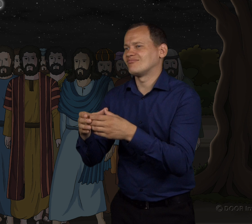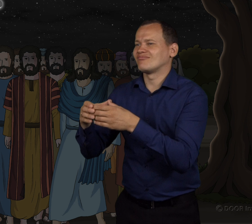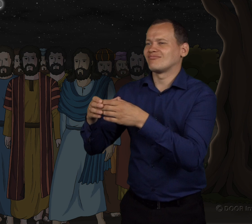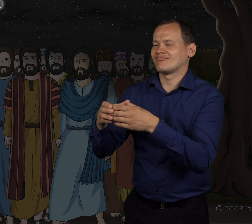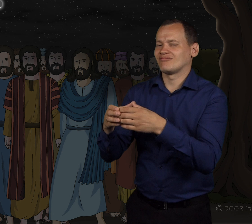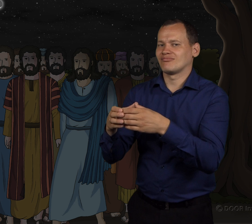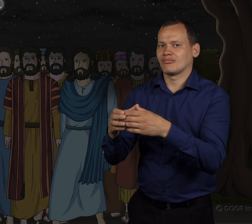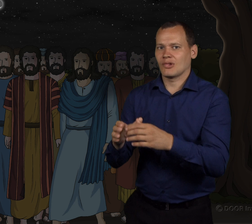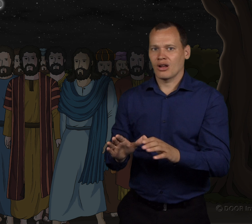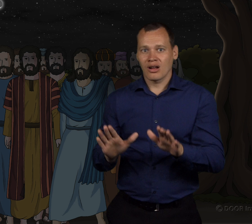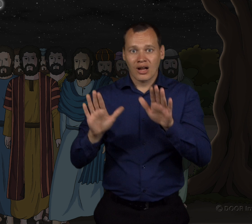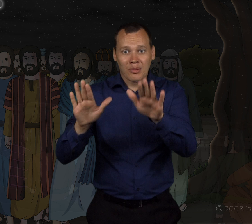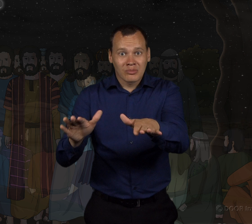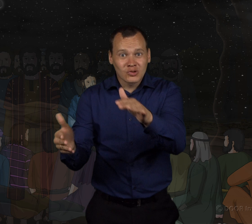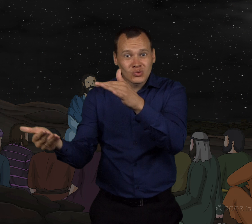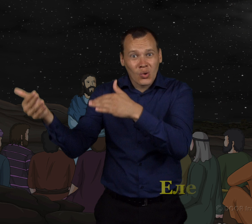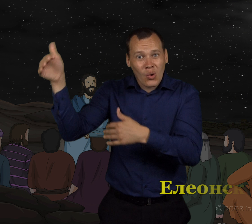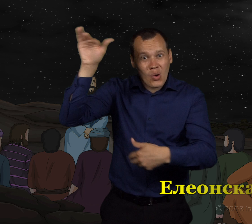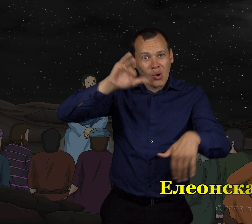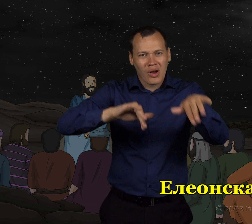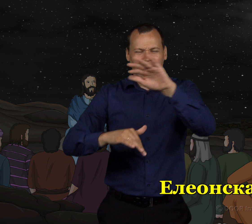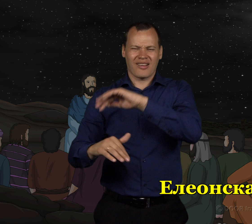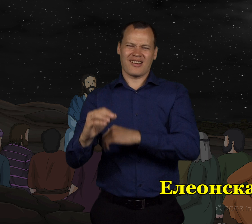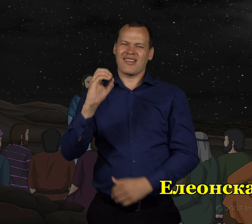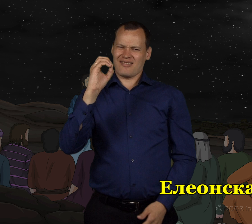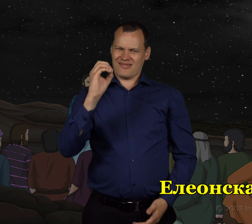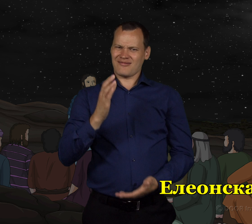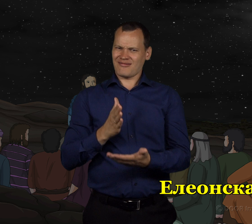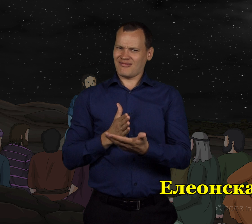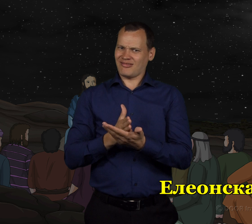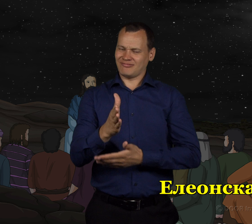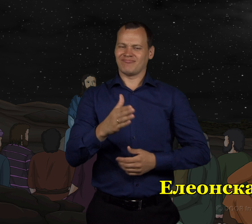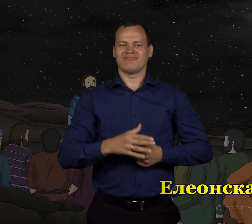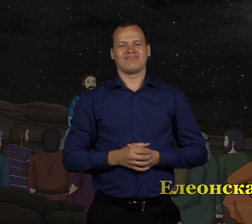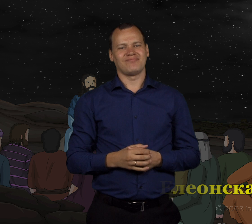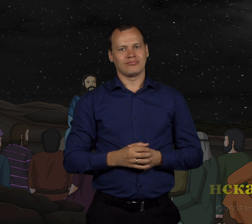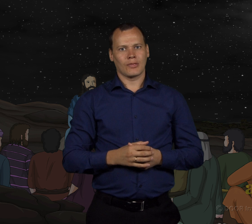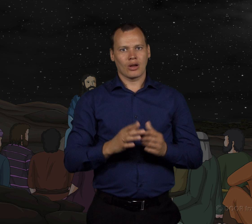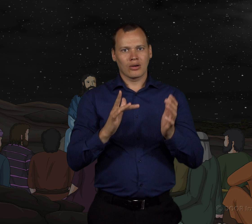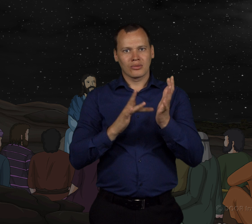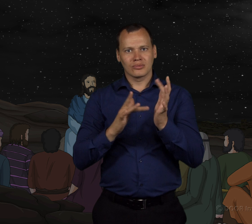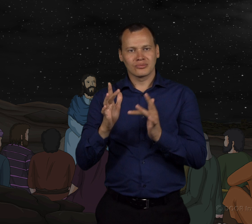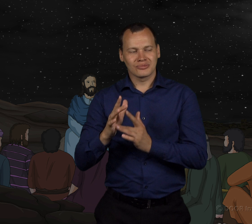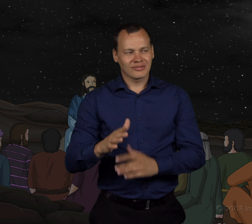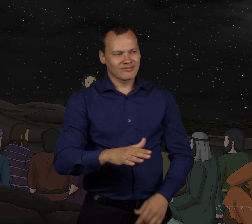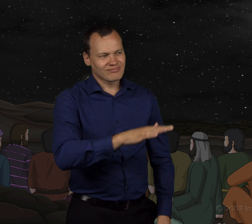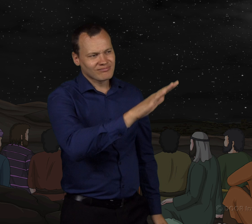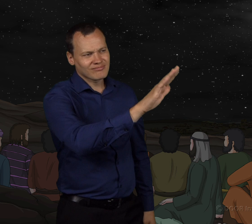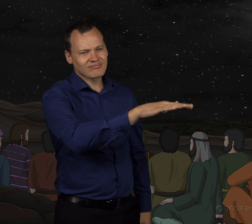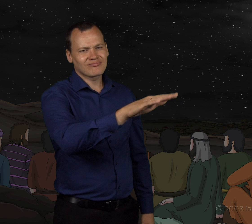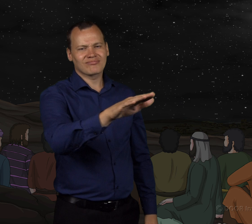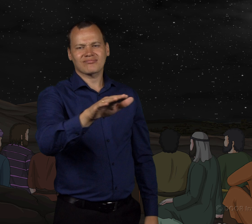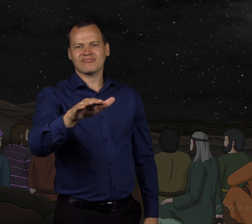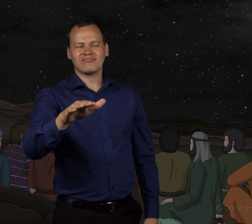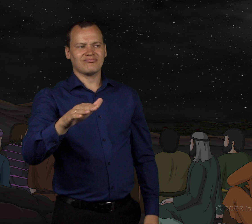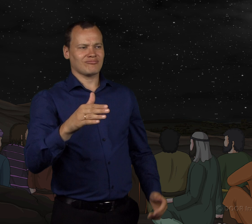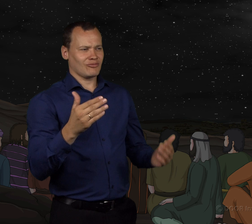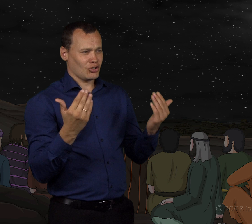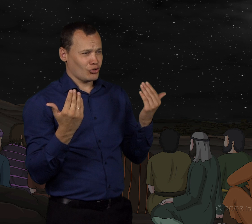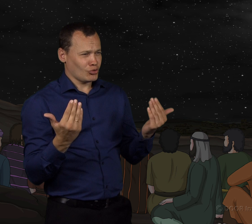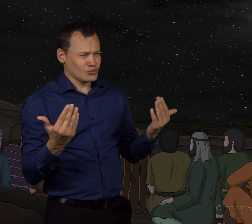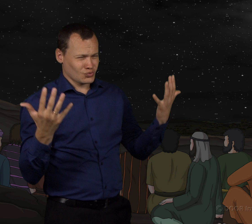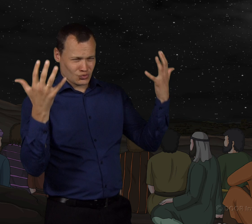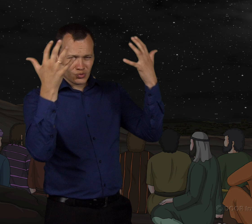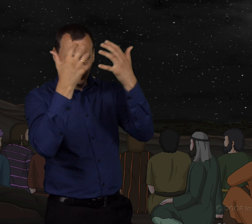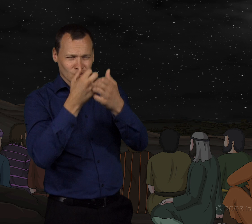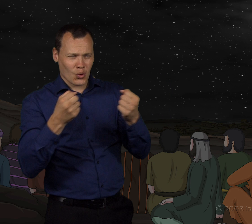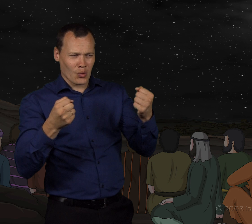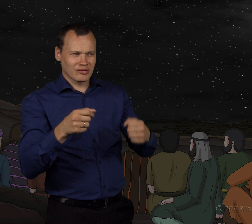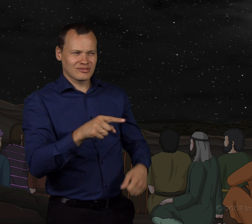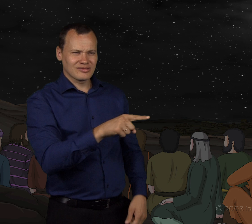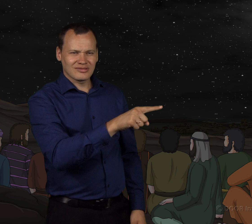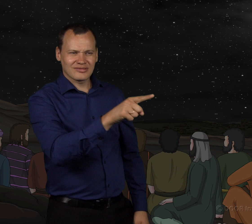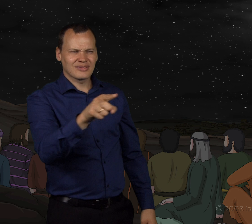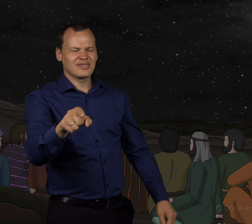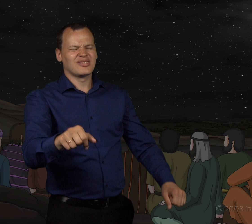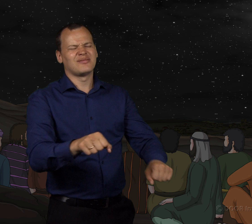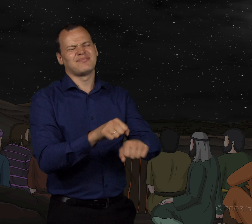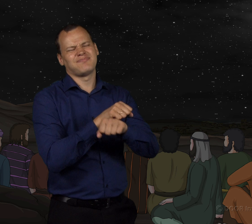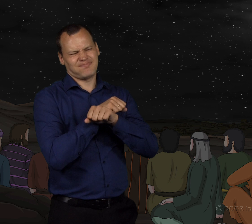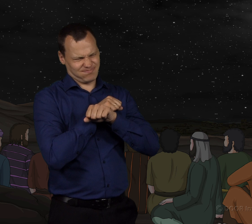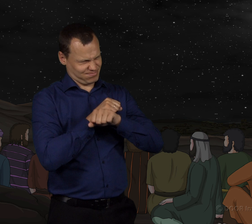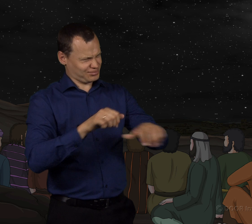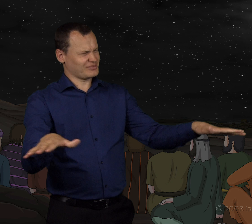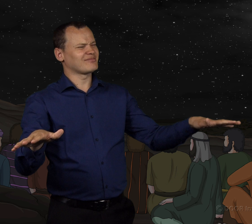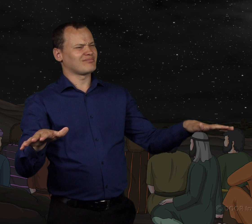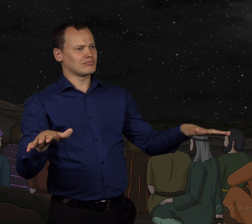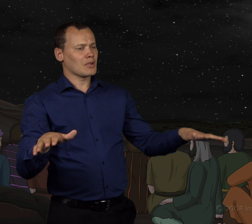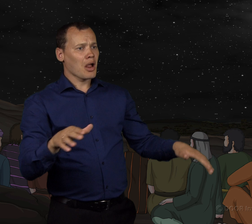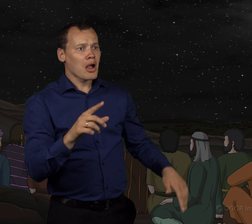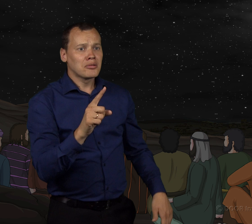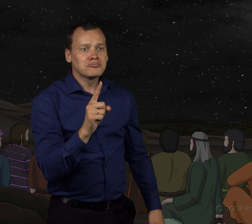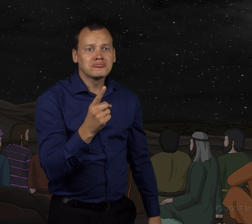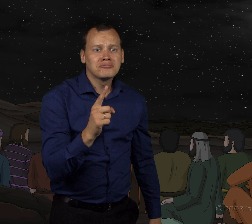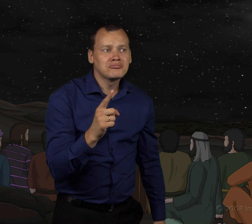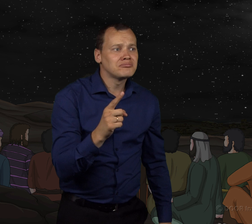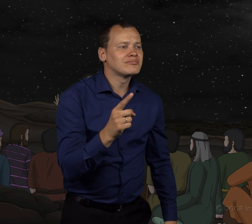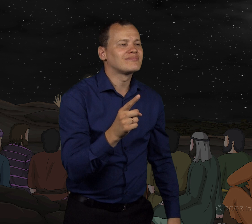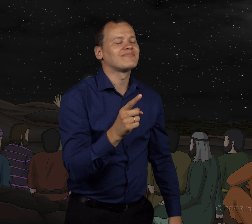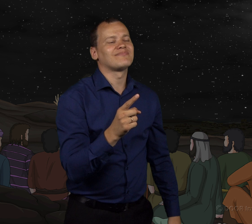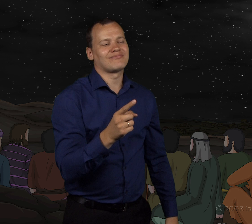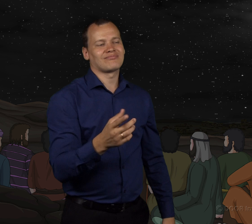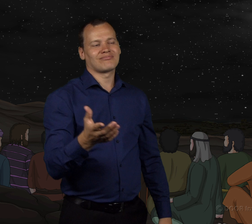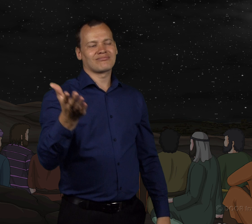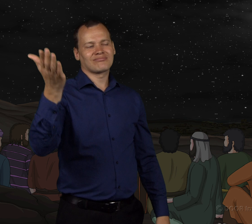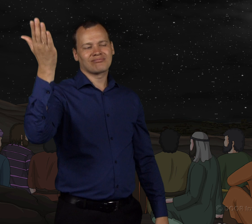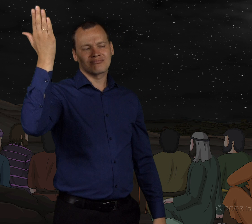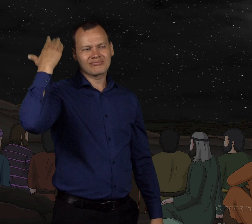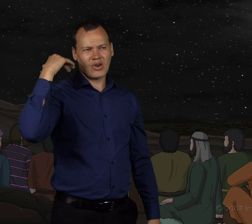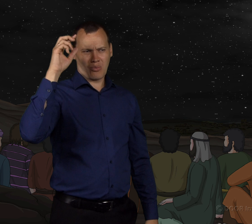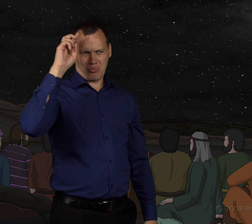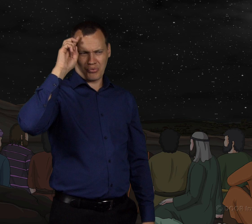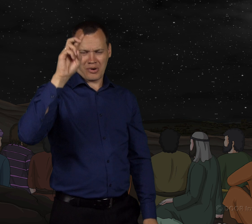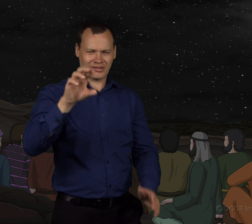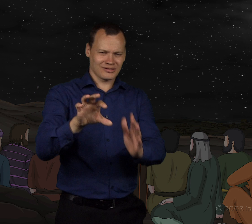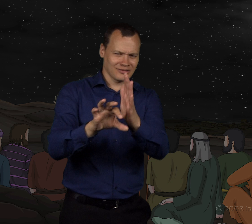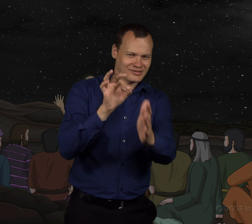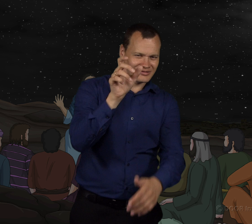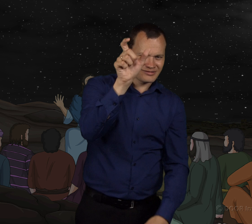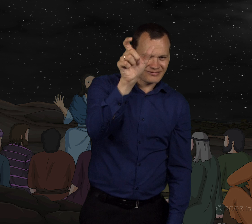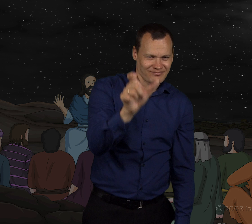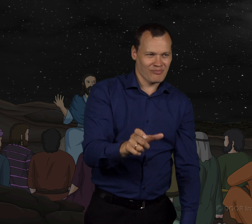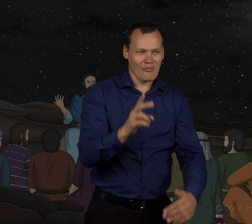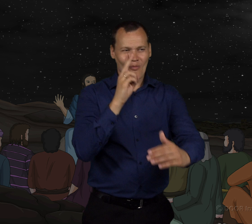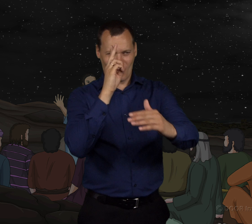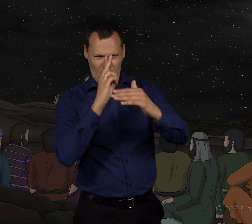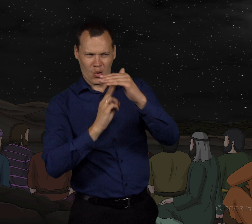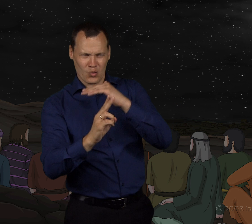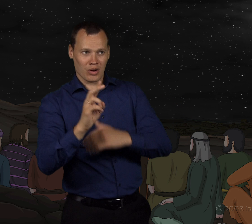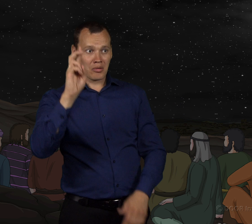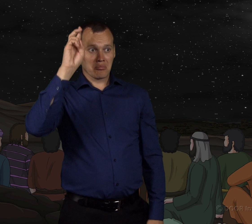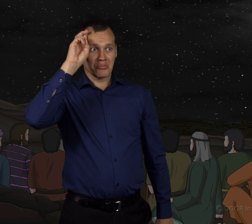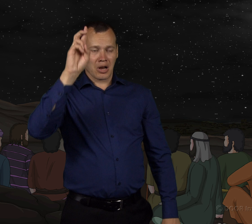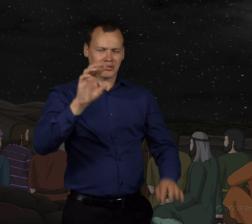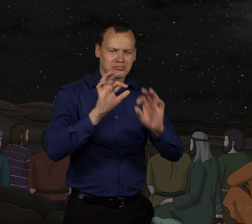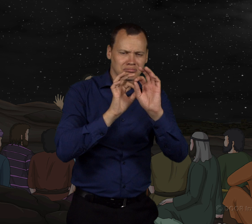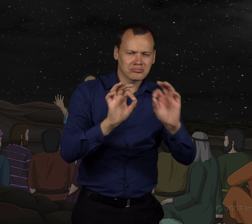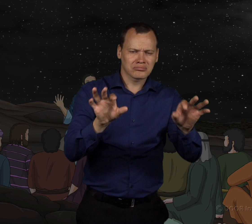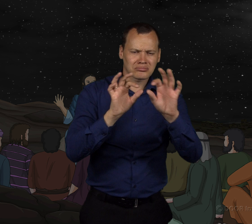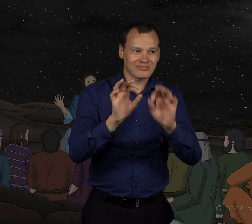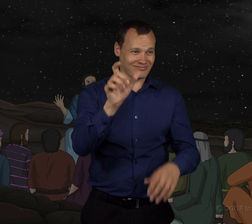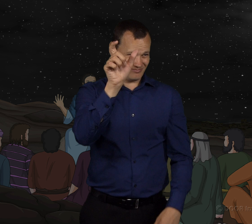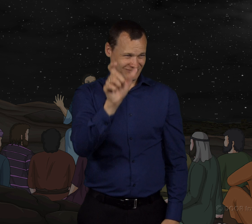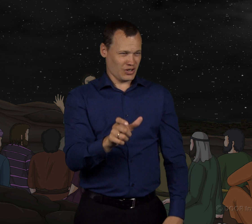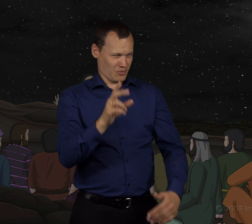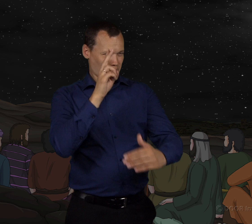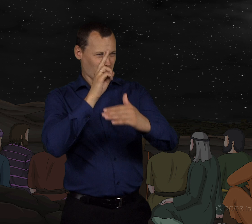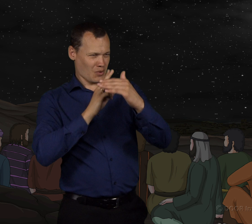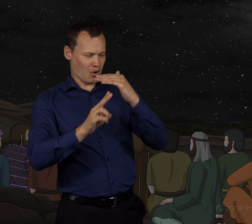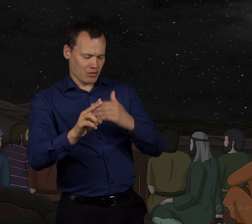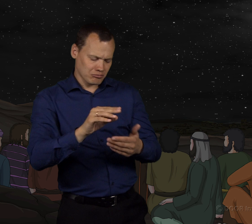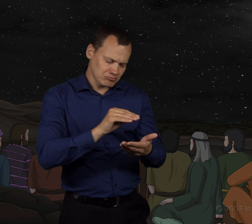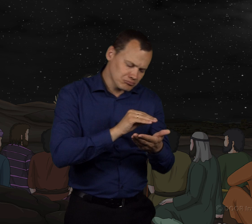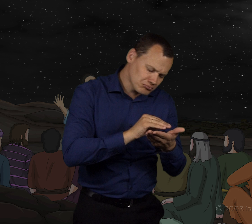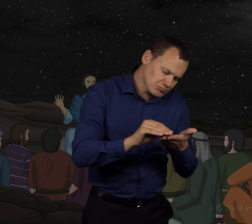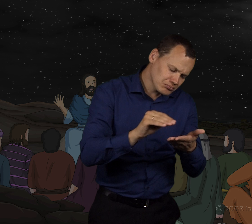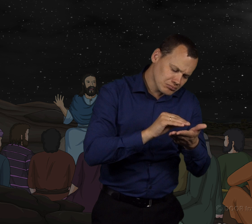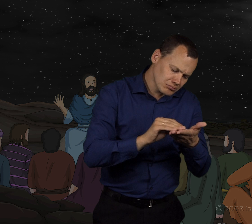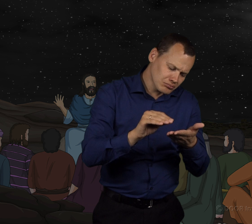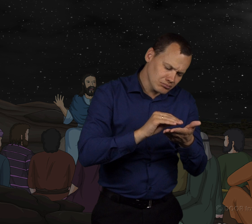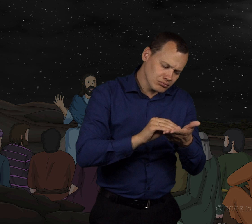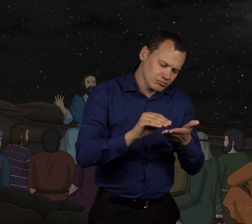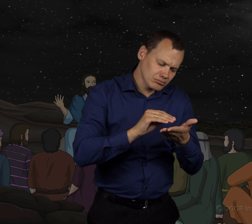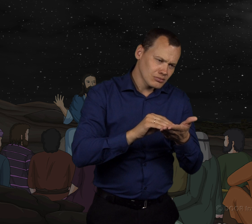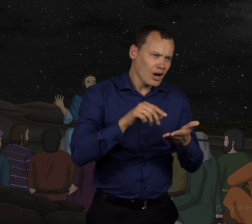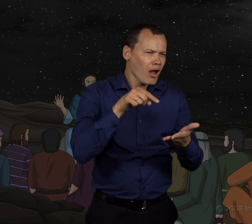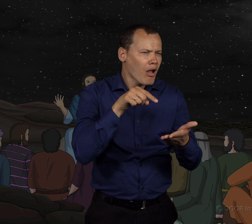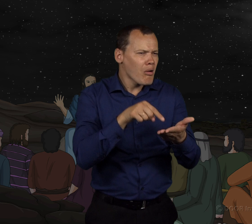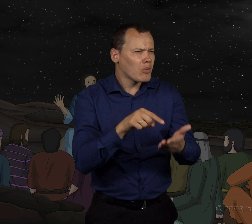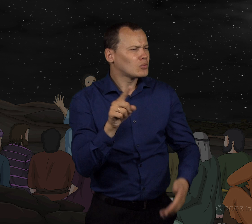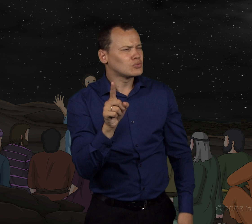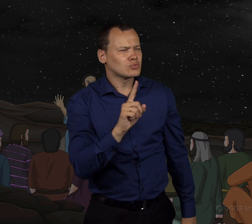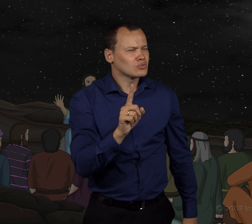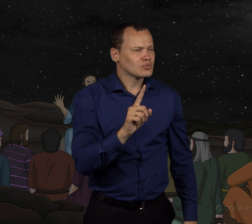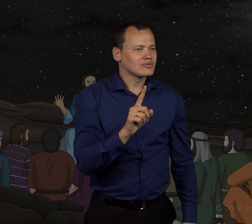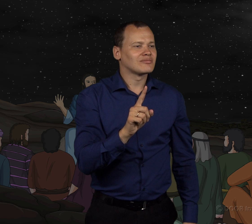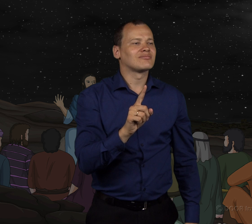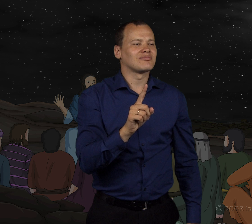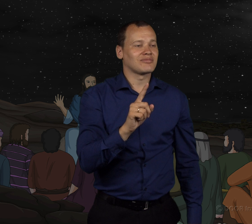Then Jesus said to them, “This very night you will all fall away on account of Me.